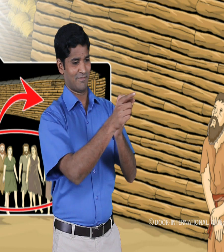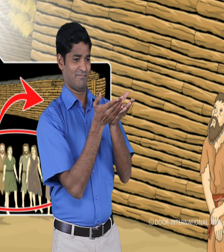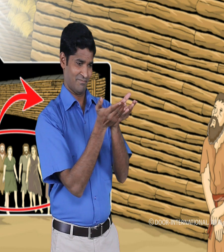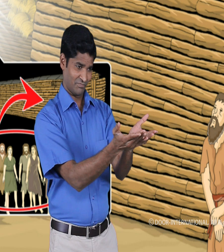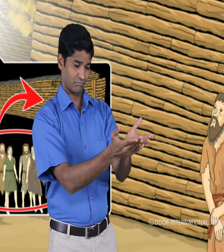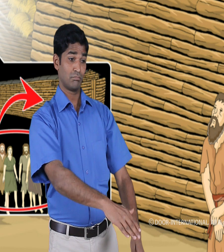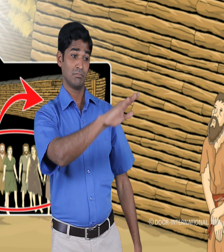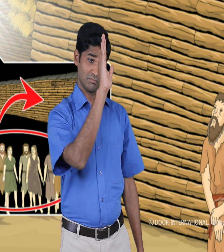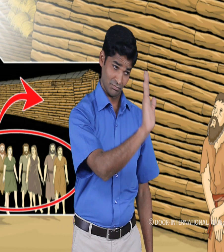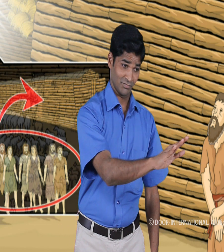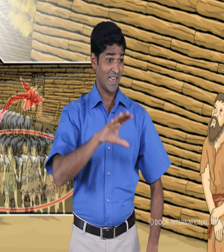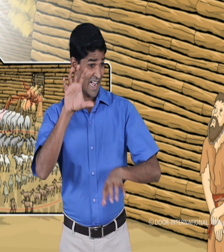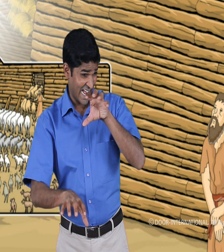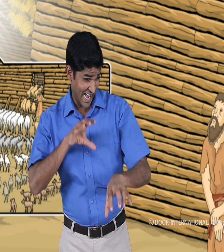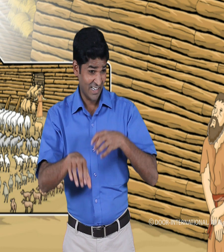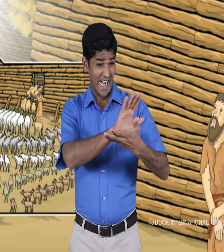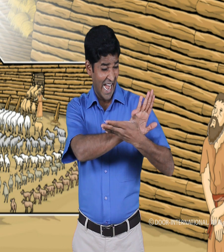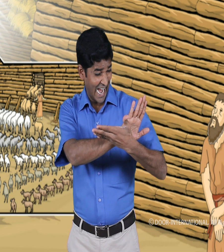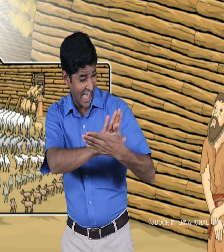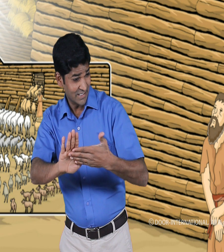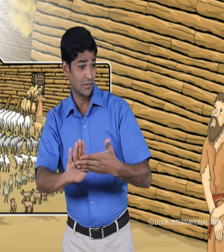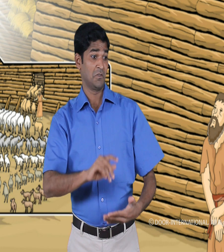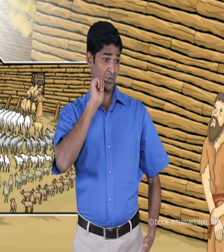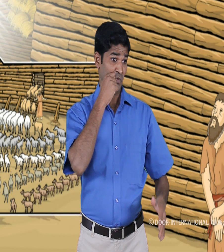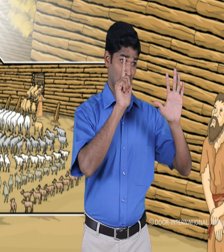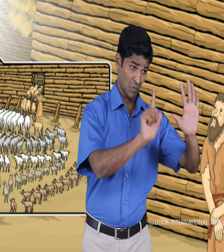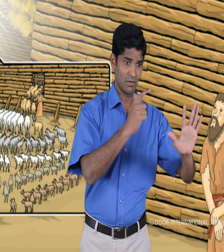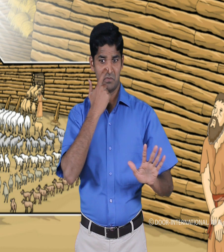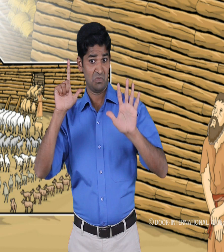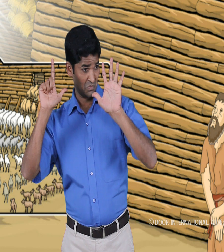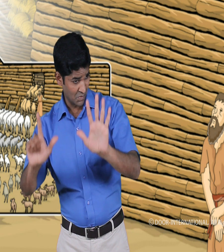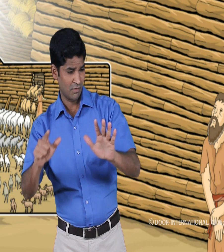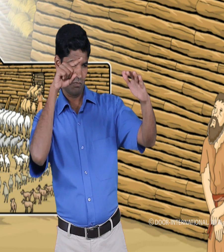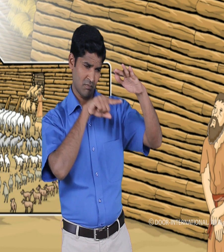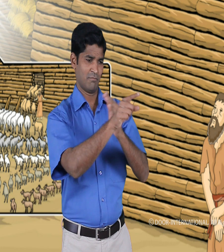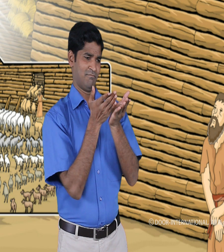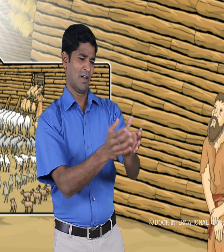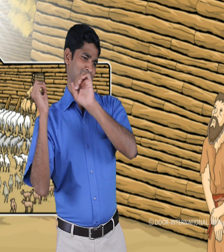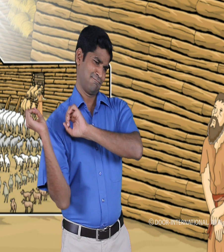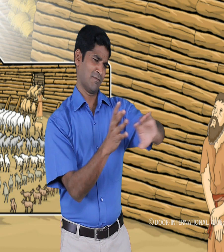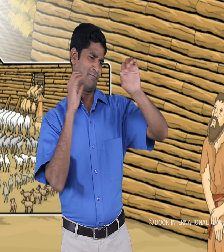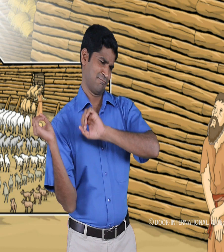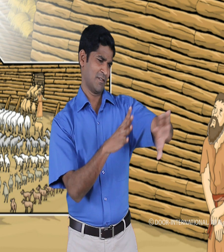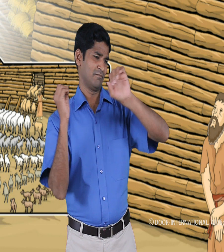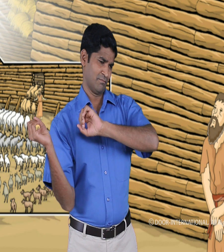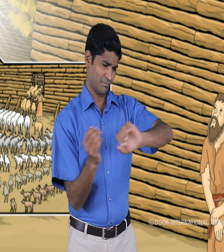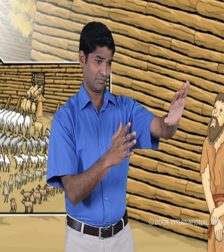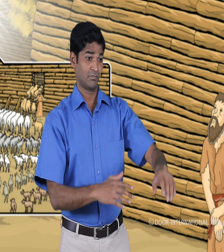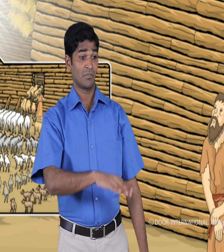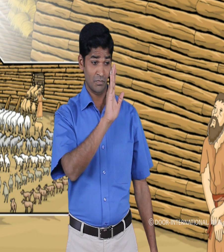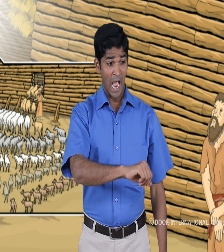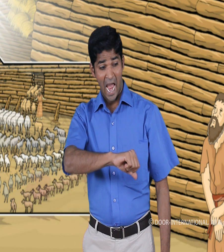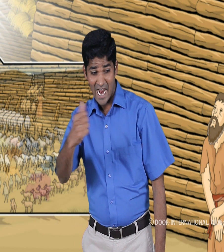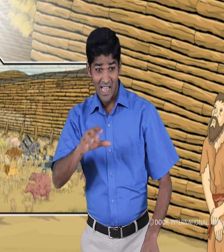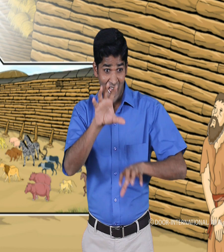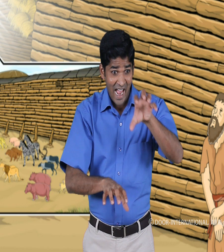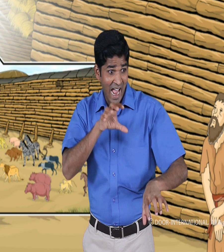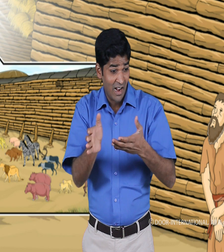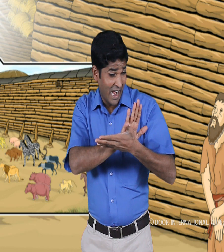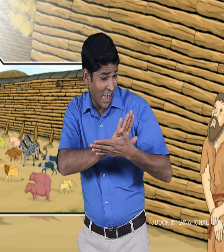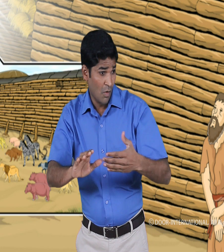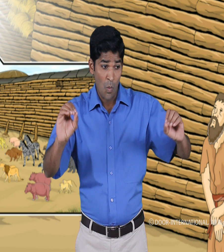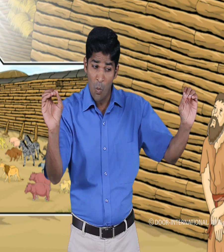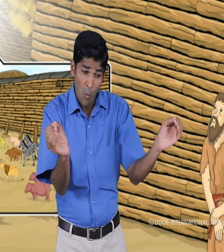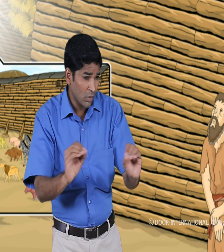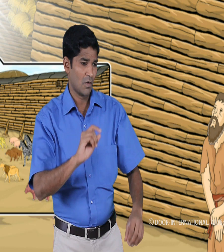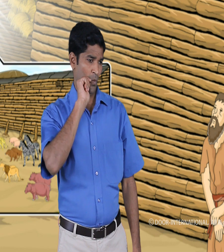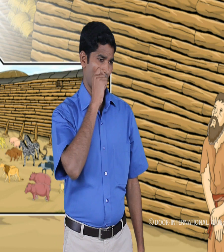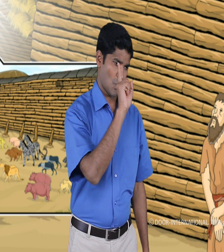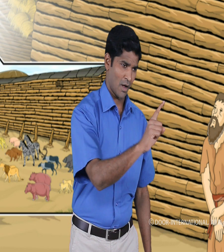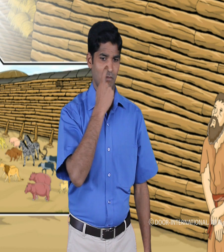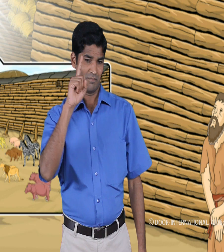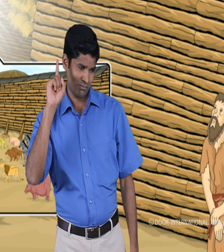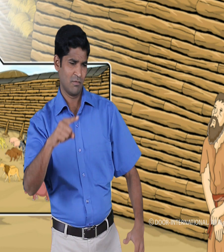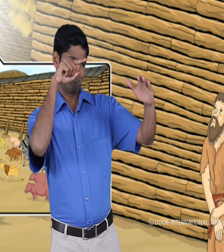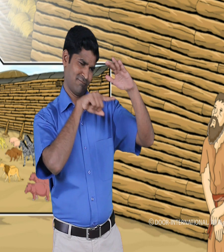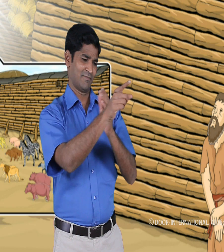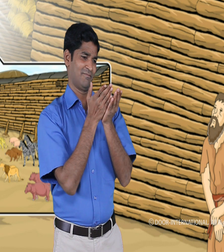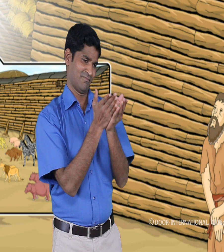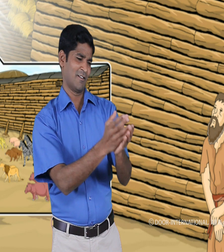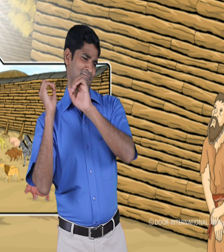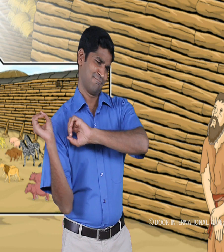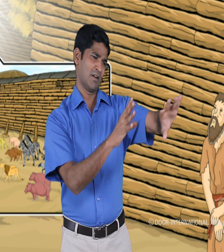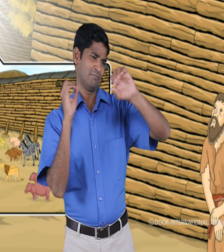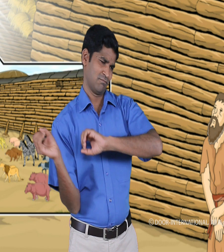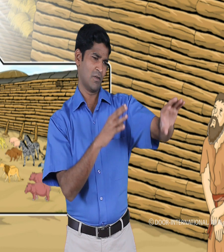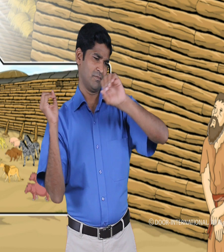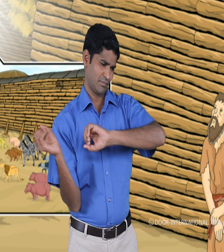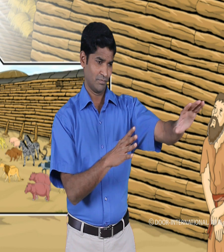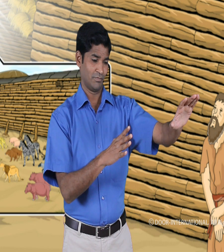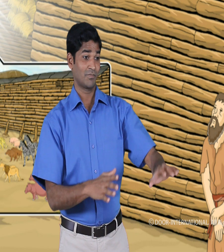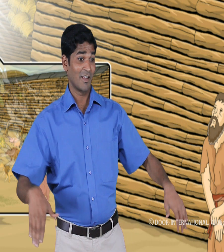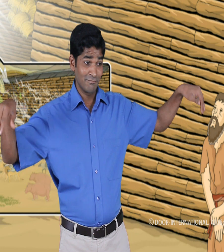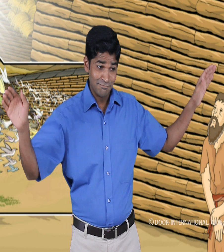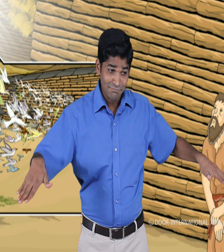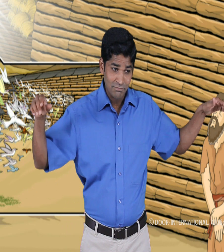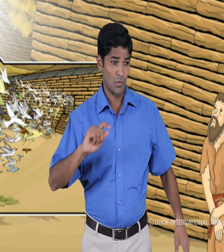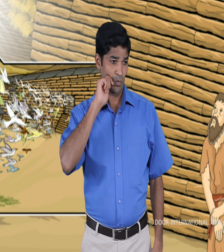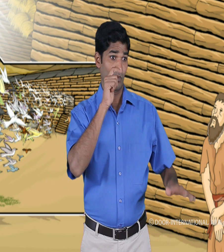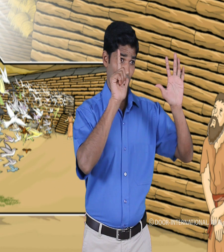You are to take with you seven pairs of every kind of clean animal, a male and its mate; a pair of every kind of unclean animal, a male and its mate;